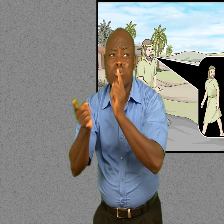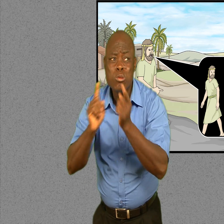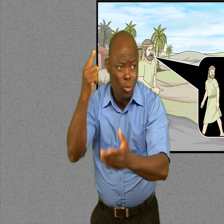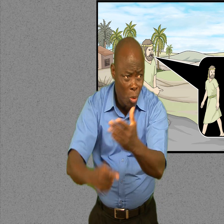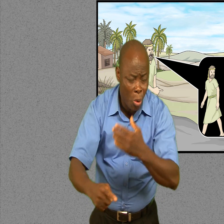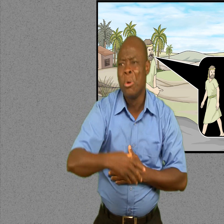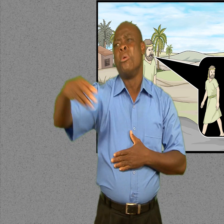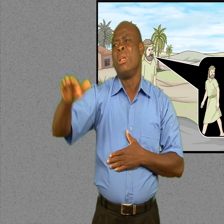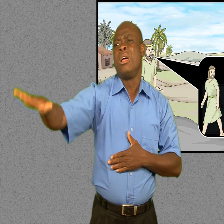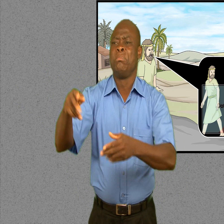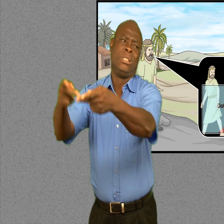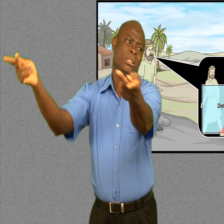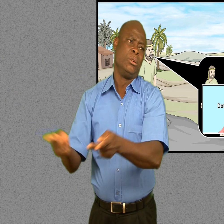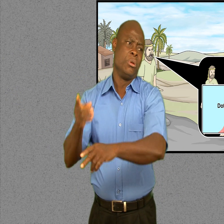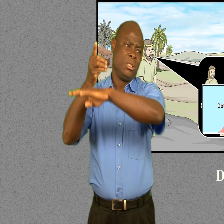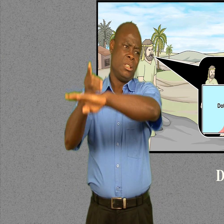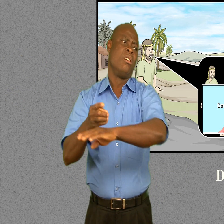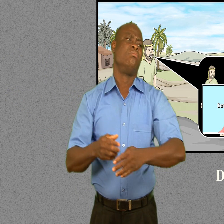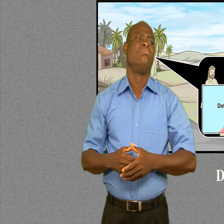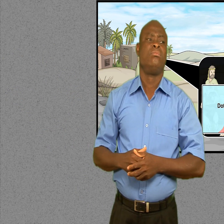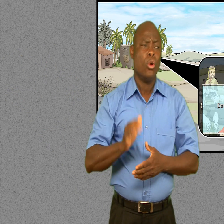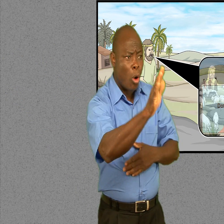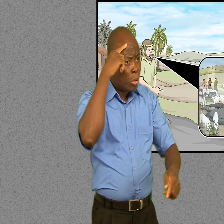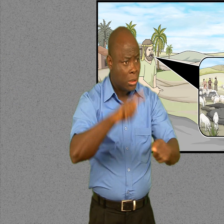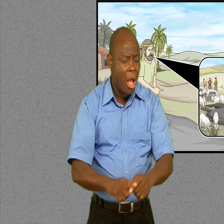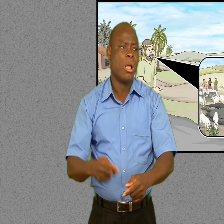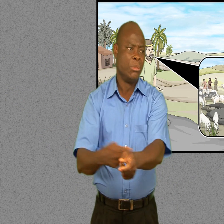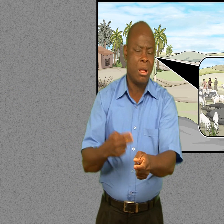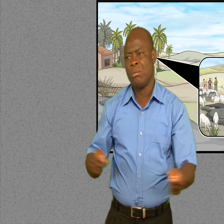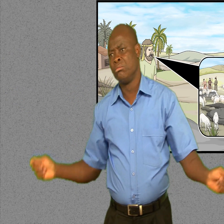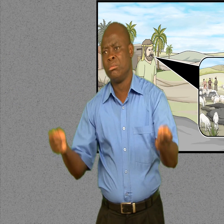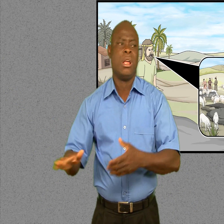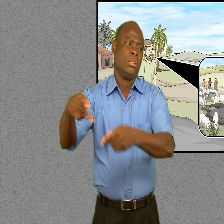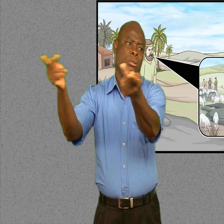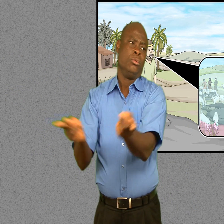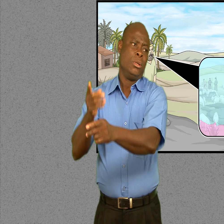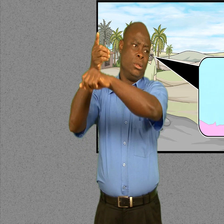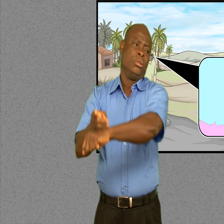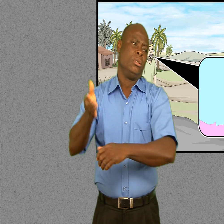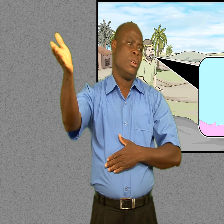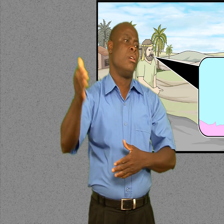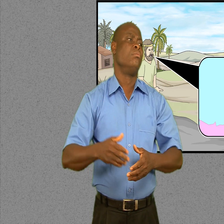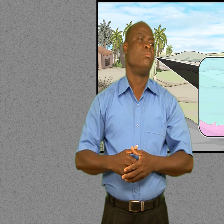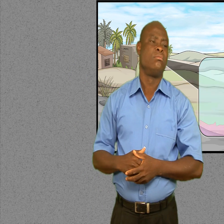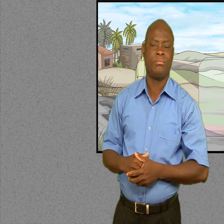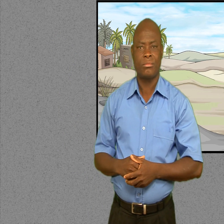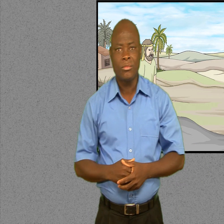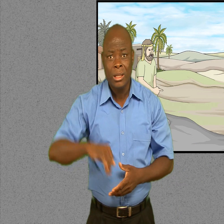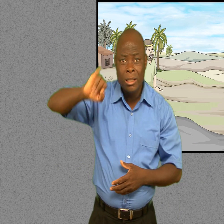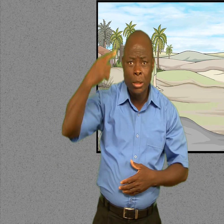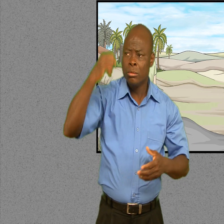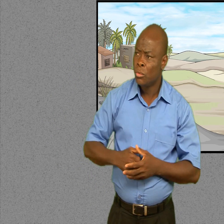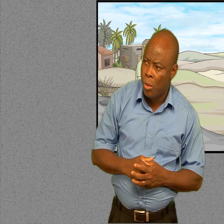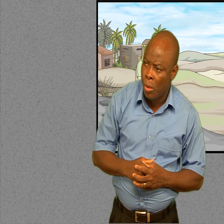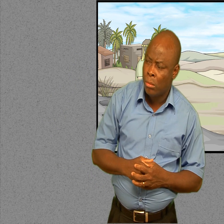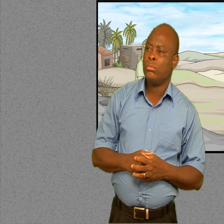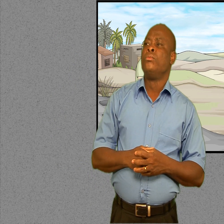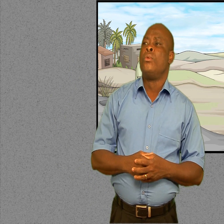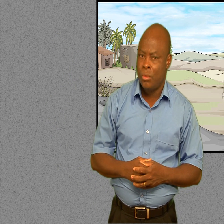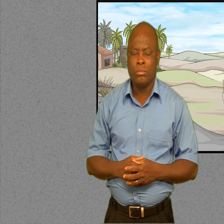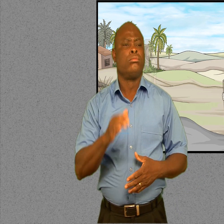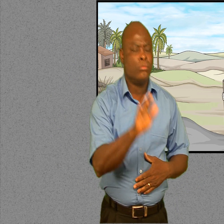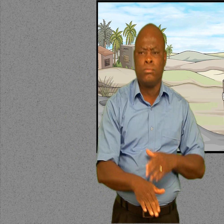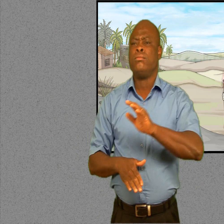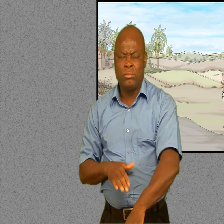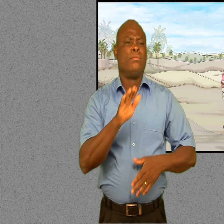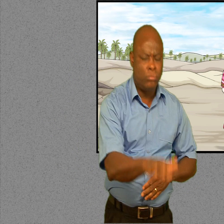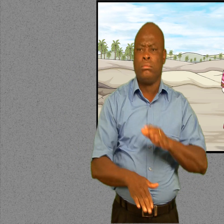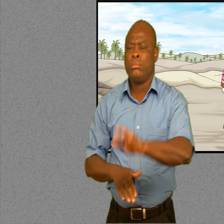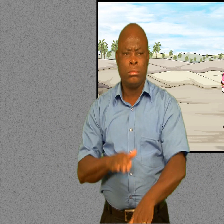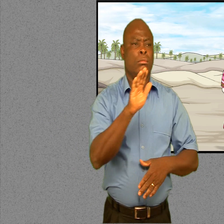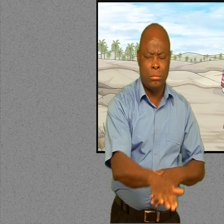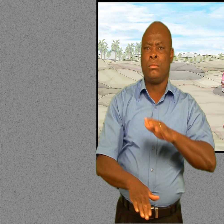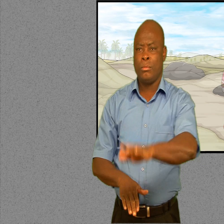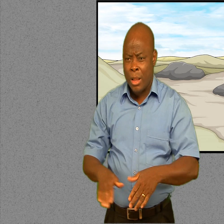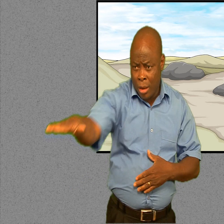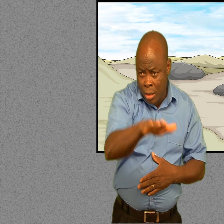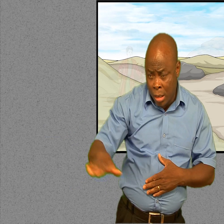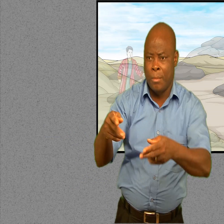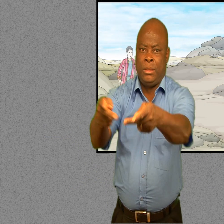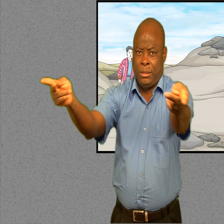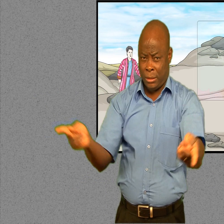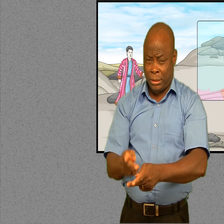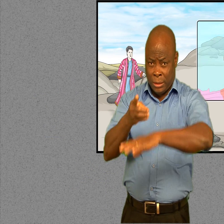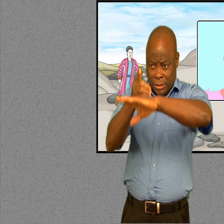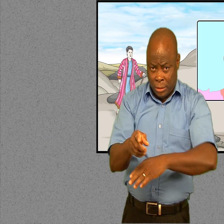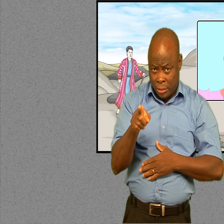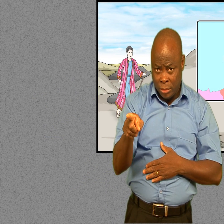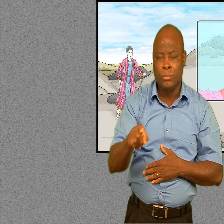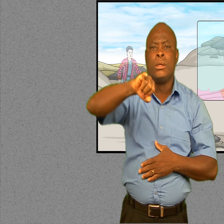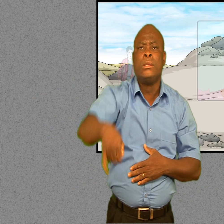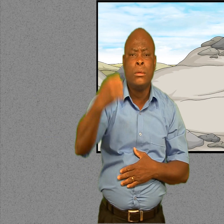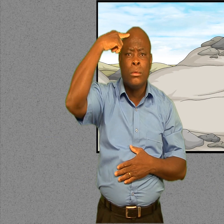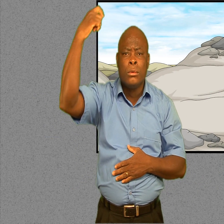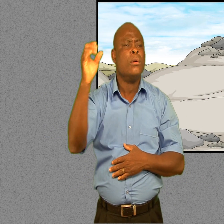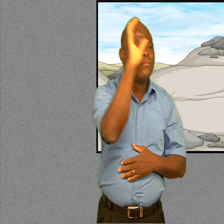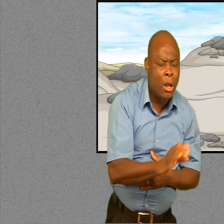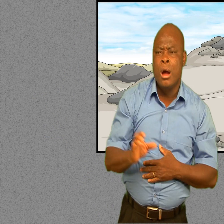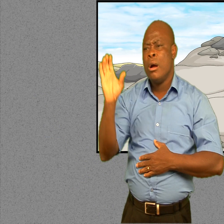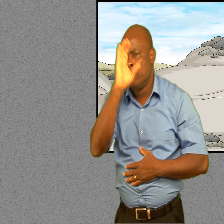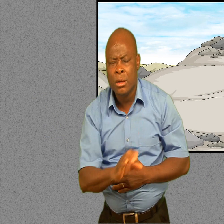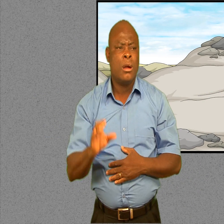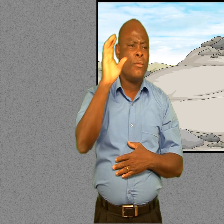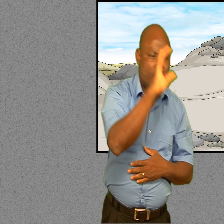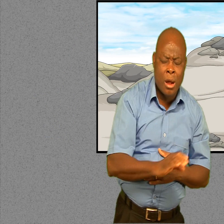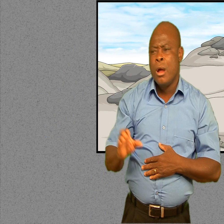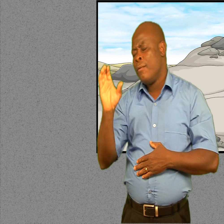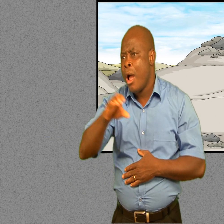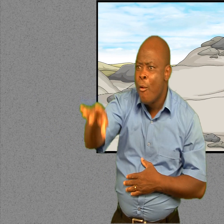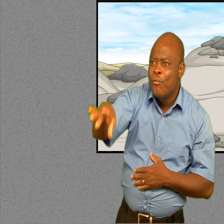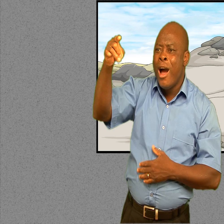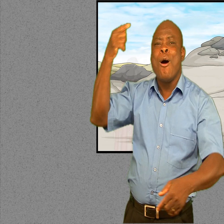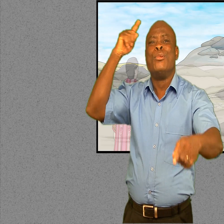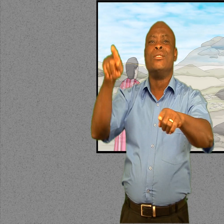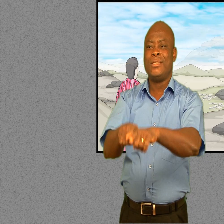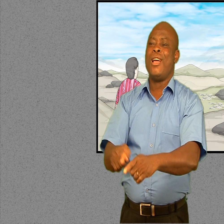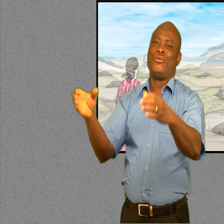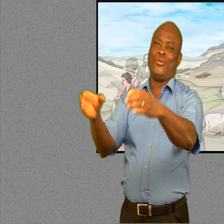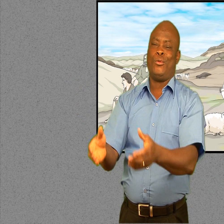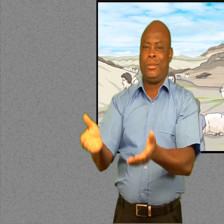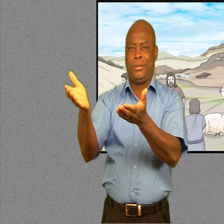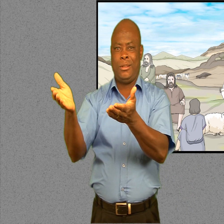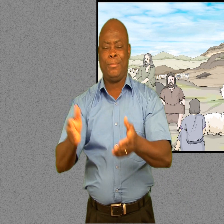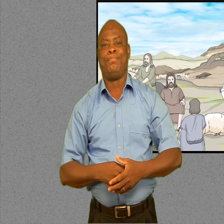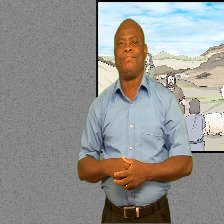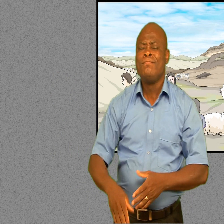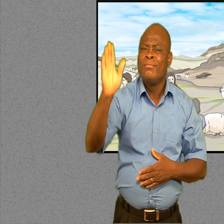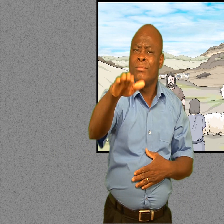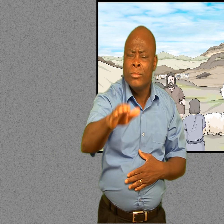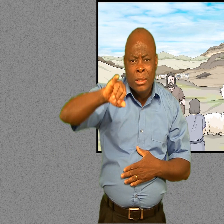“I heard them say, ‘Let us go to Dothan.’” So Joseph set out after his brothers and found them at Dothan.